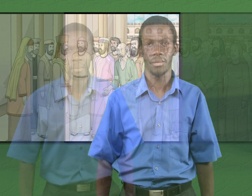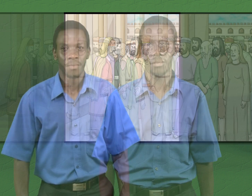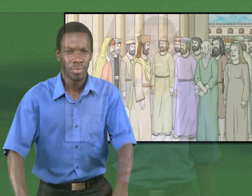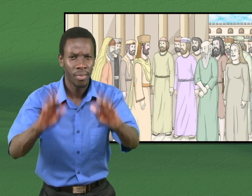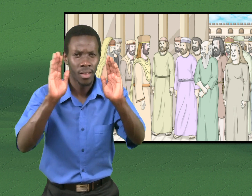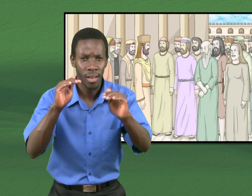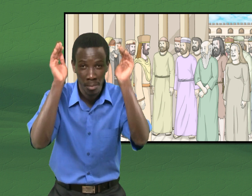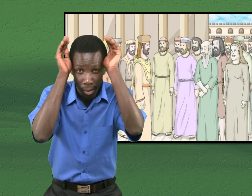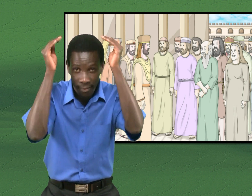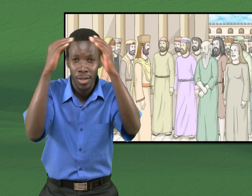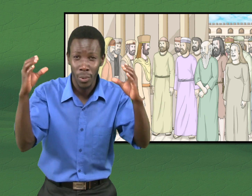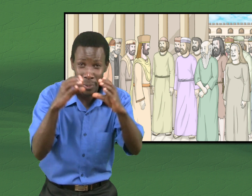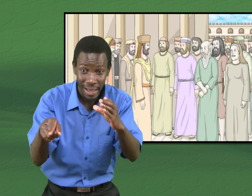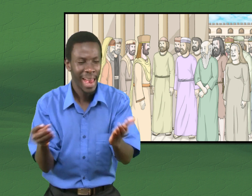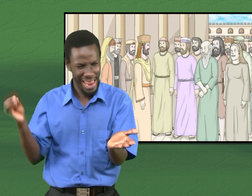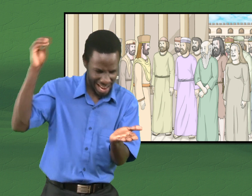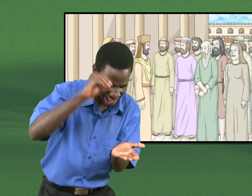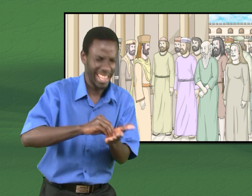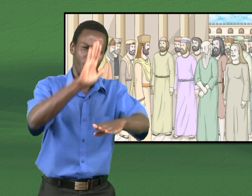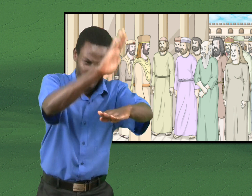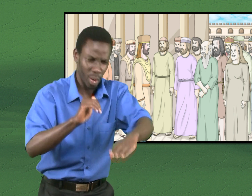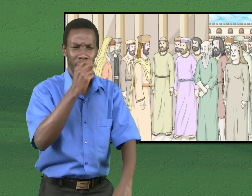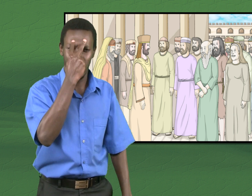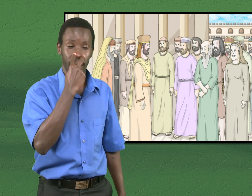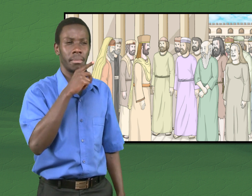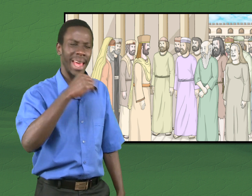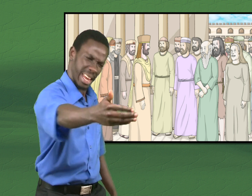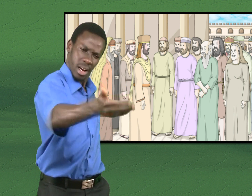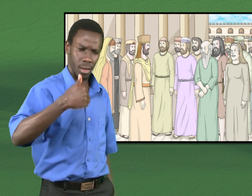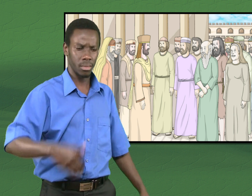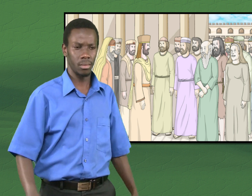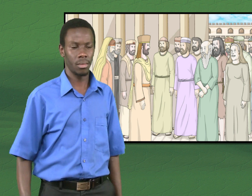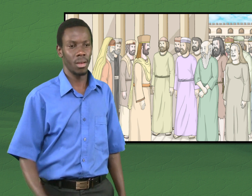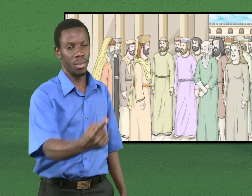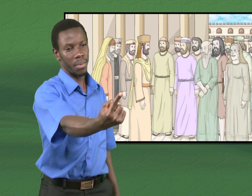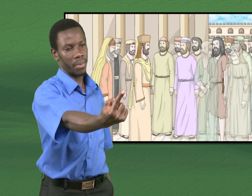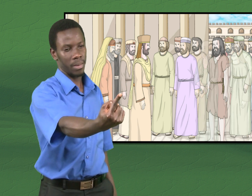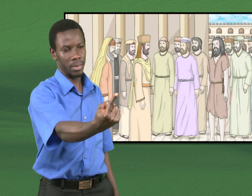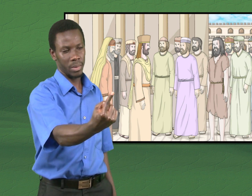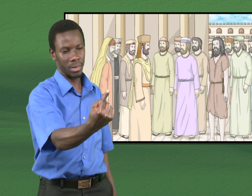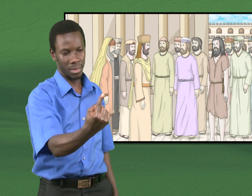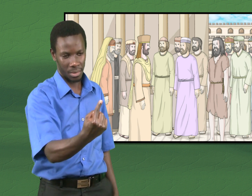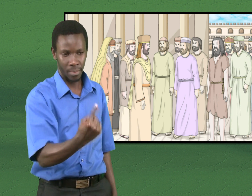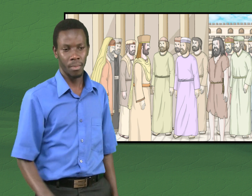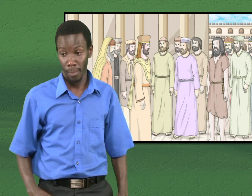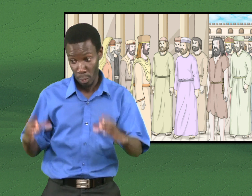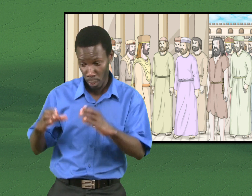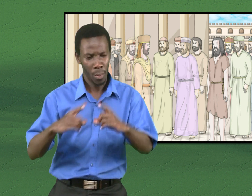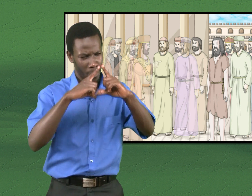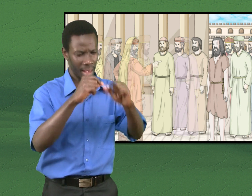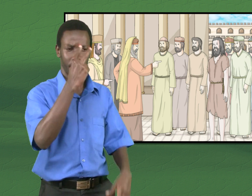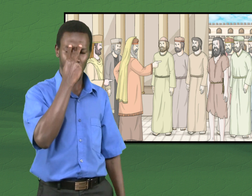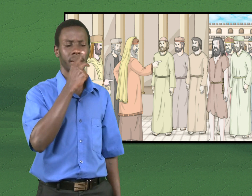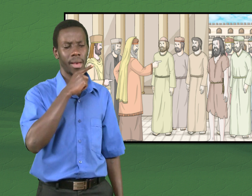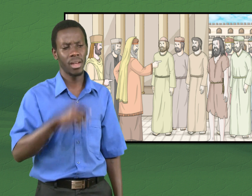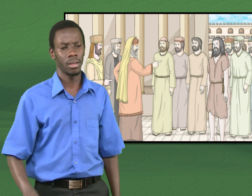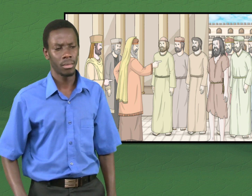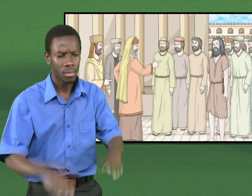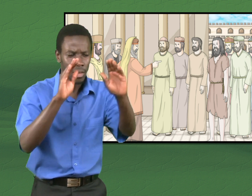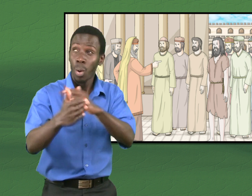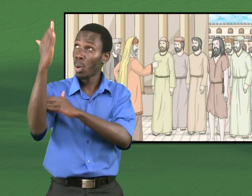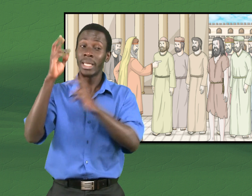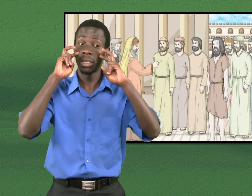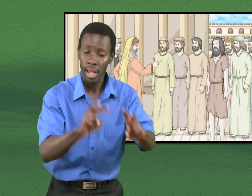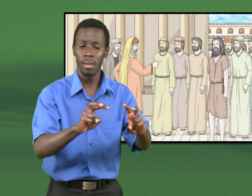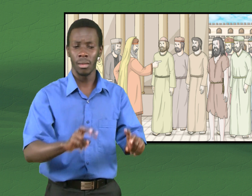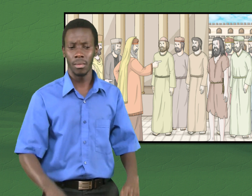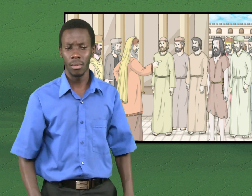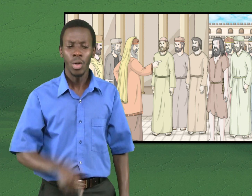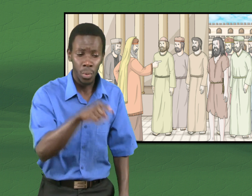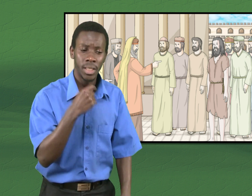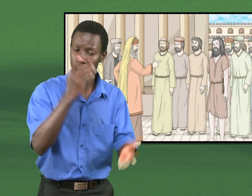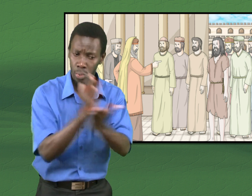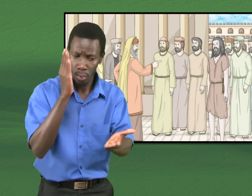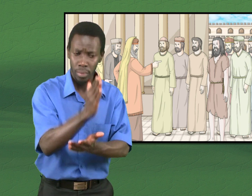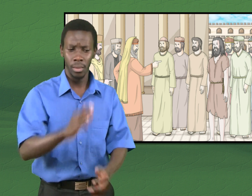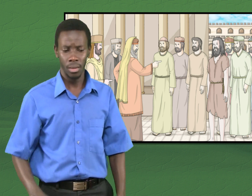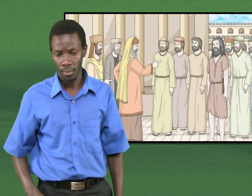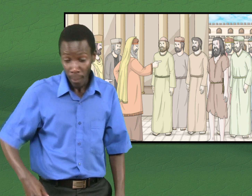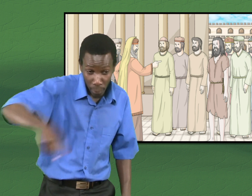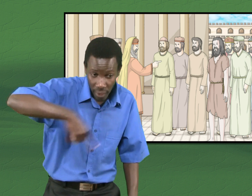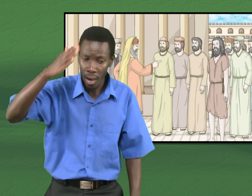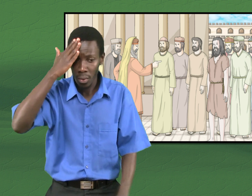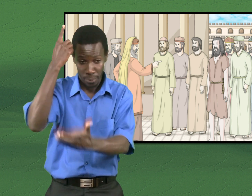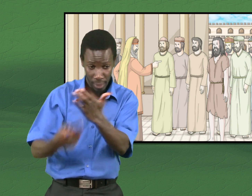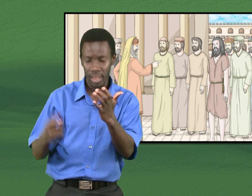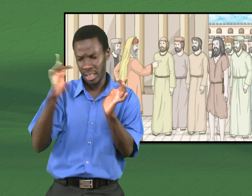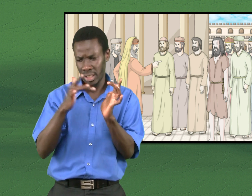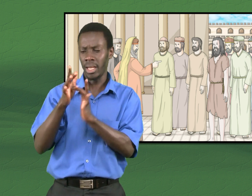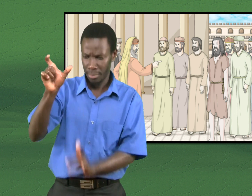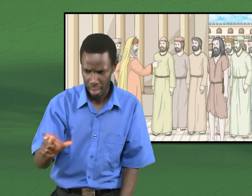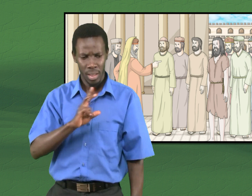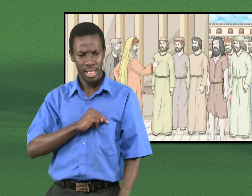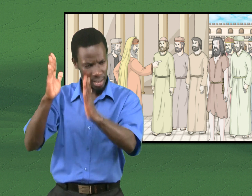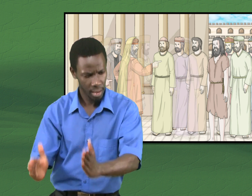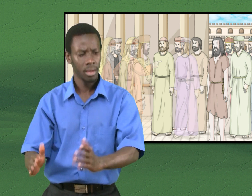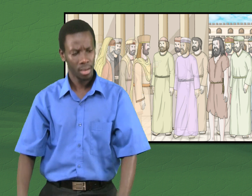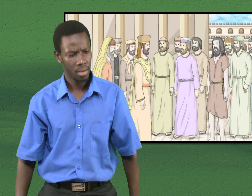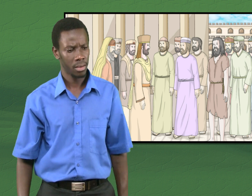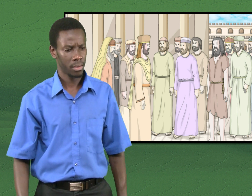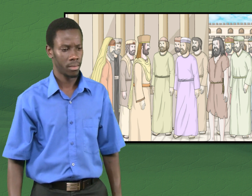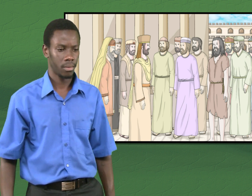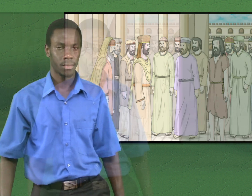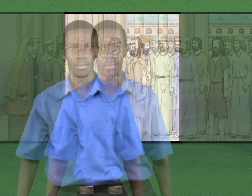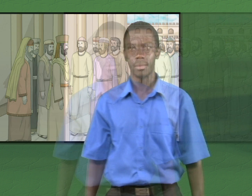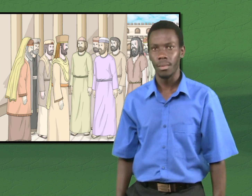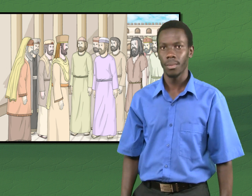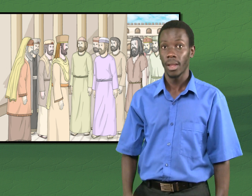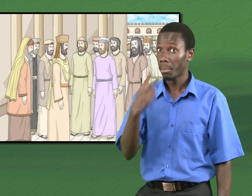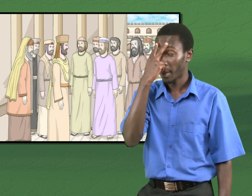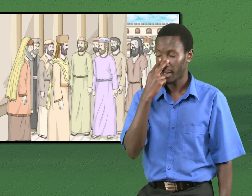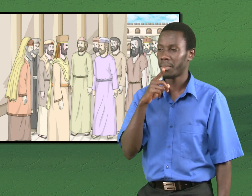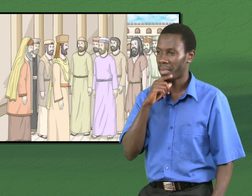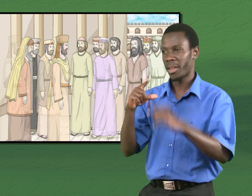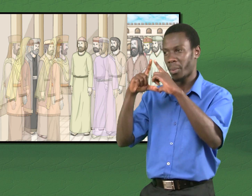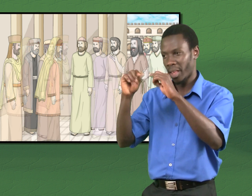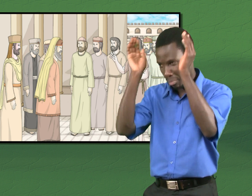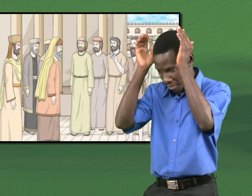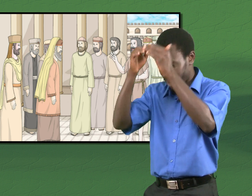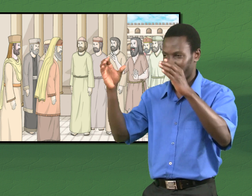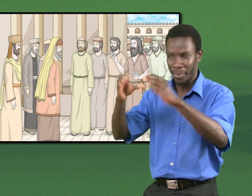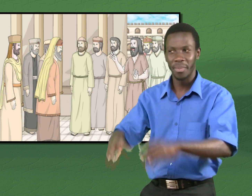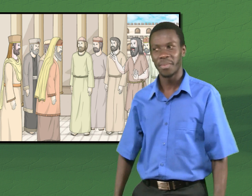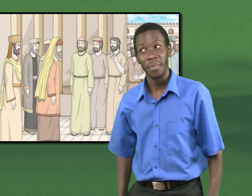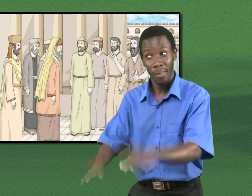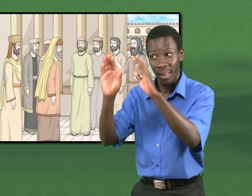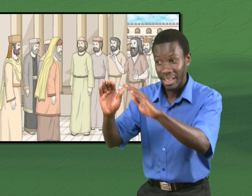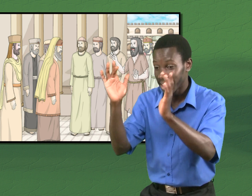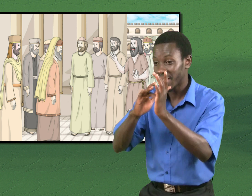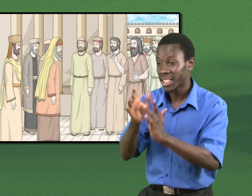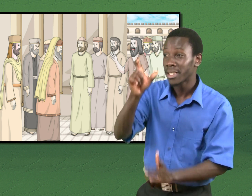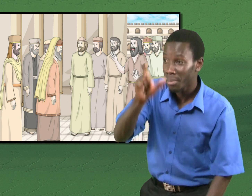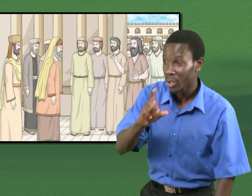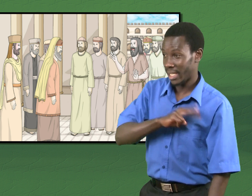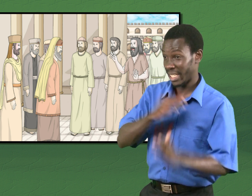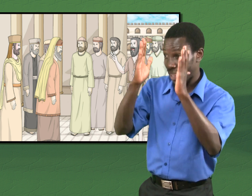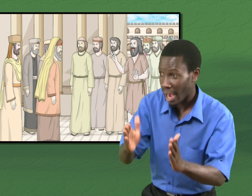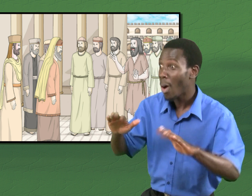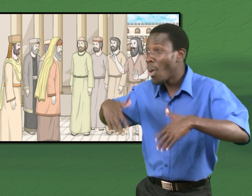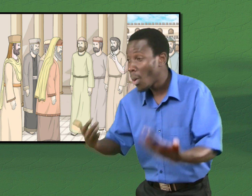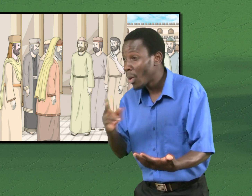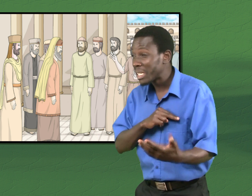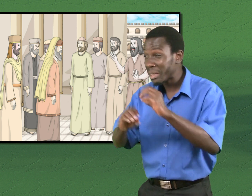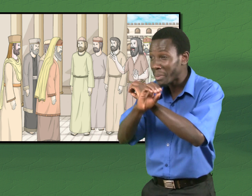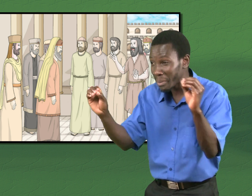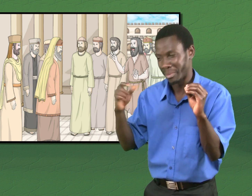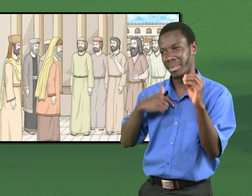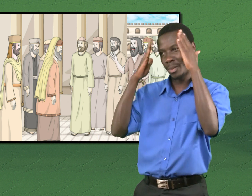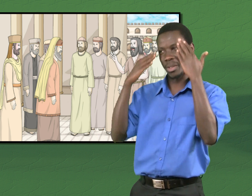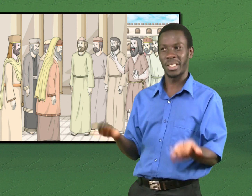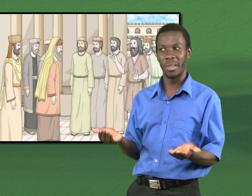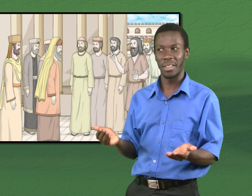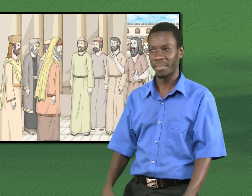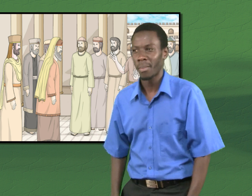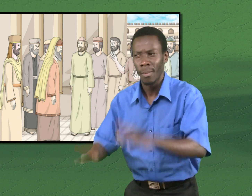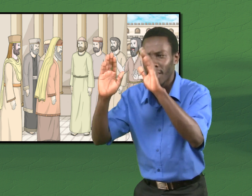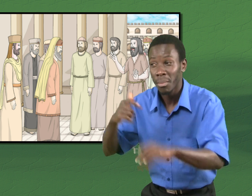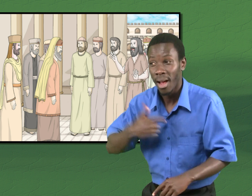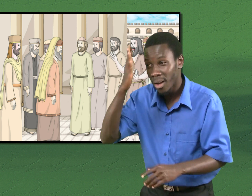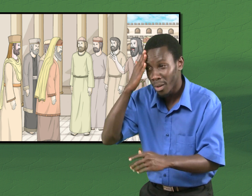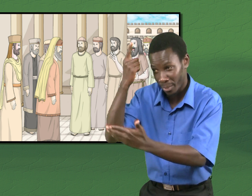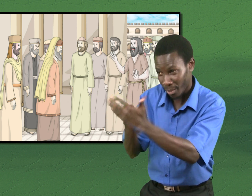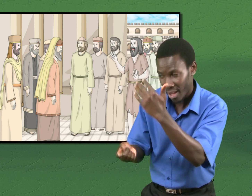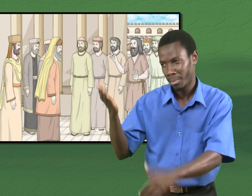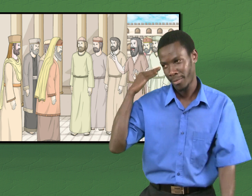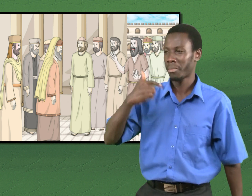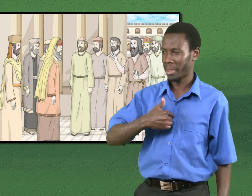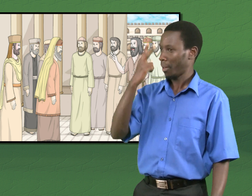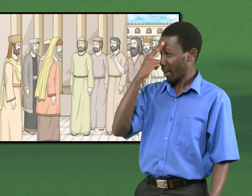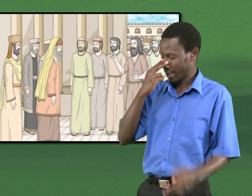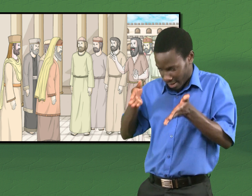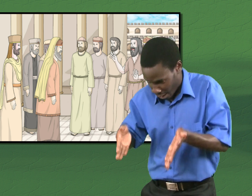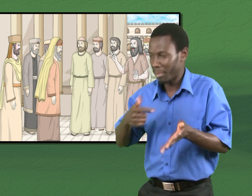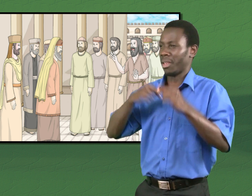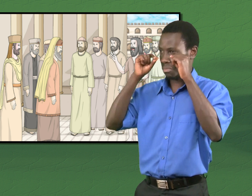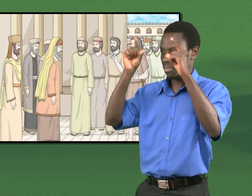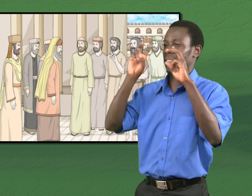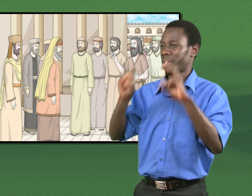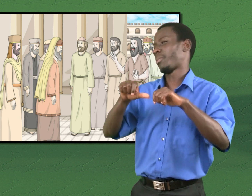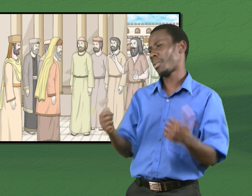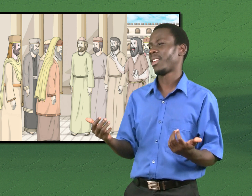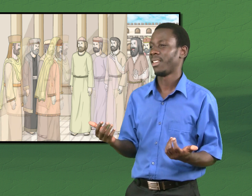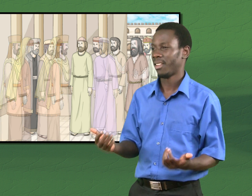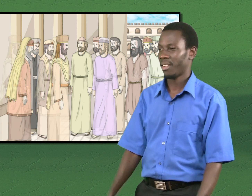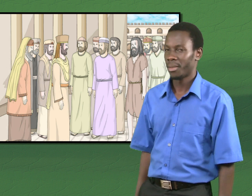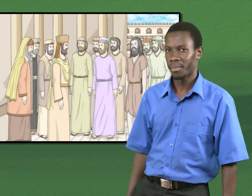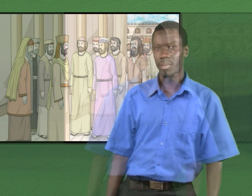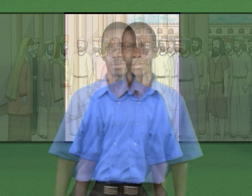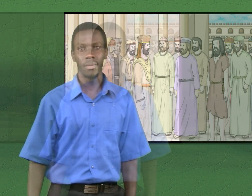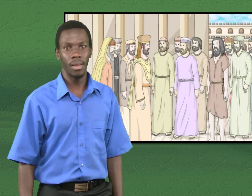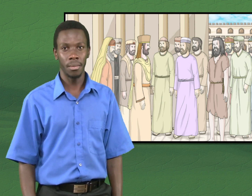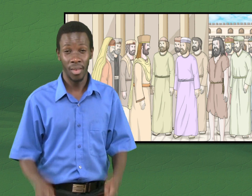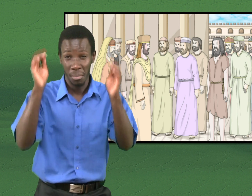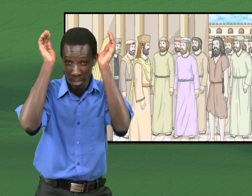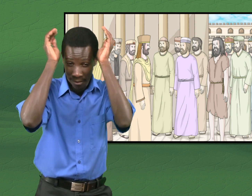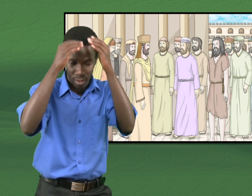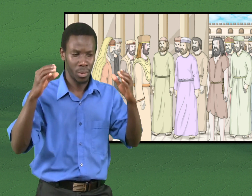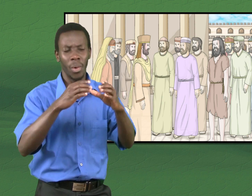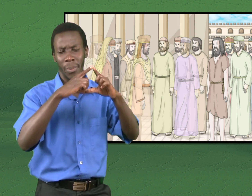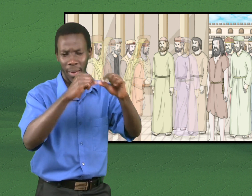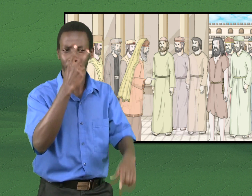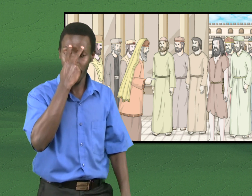So a second time they called for the man who had been blind and said, “Give glory to God! We know that this man is a sinner.” He answered, “Whether He is a sinner I do not know.